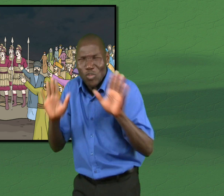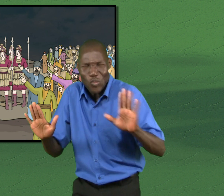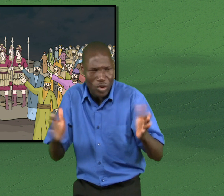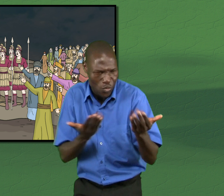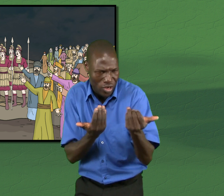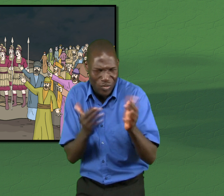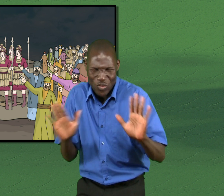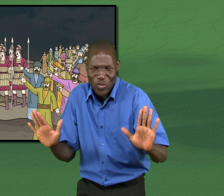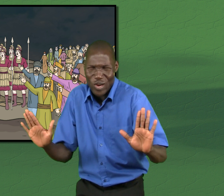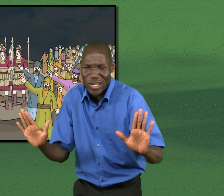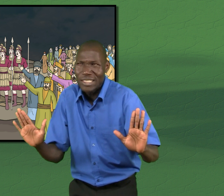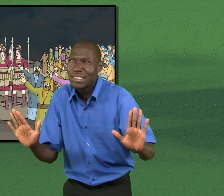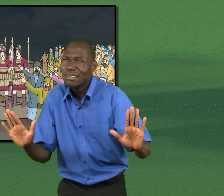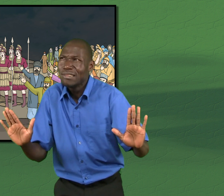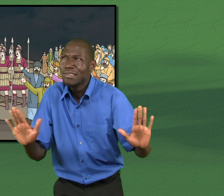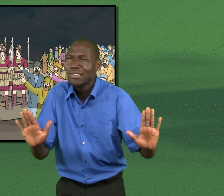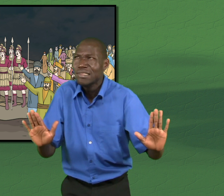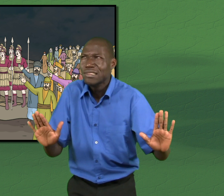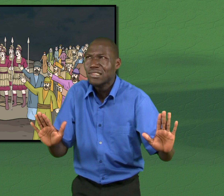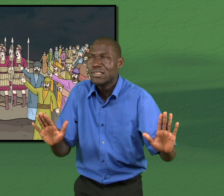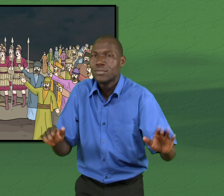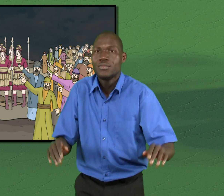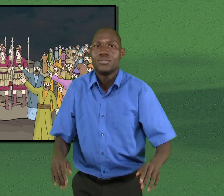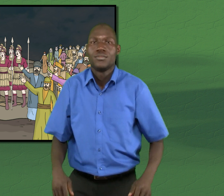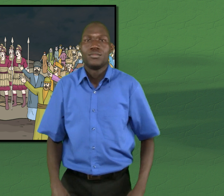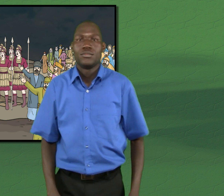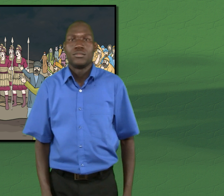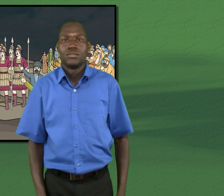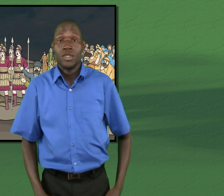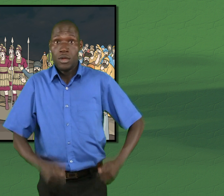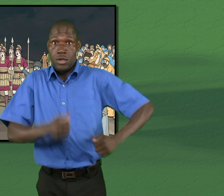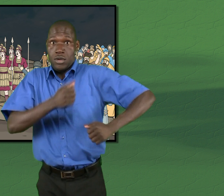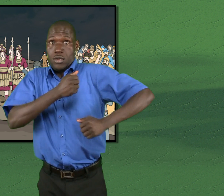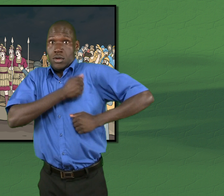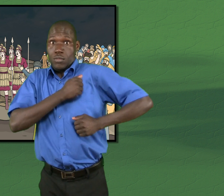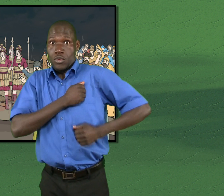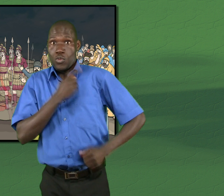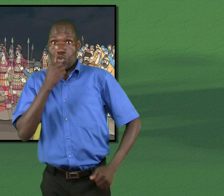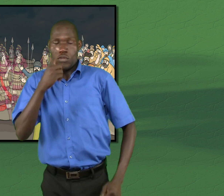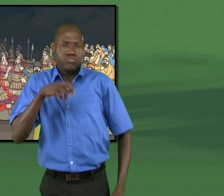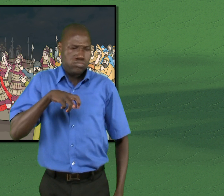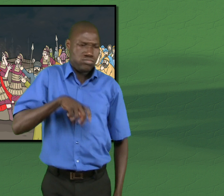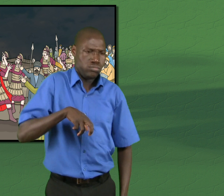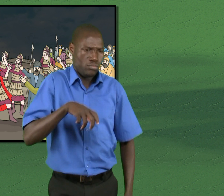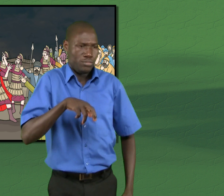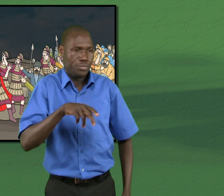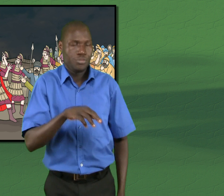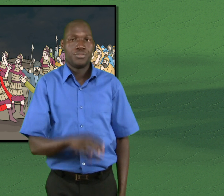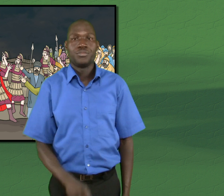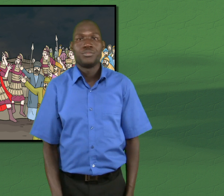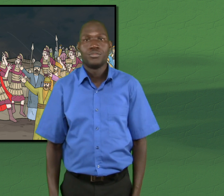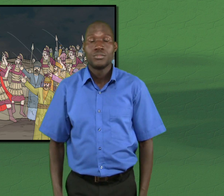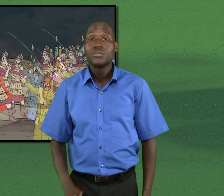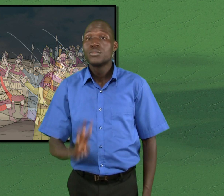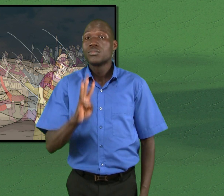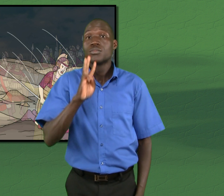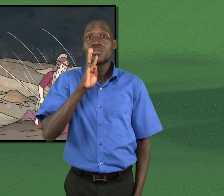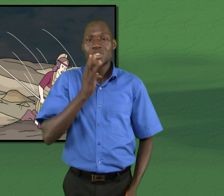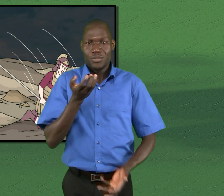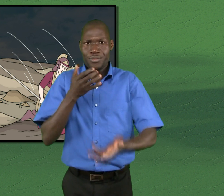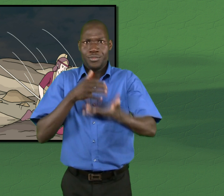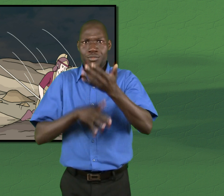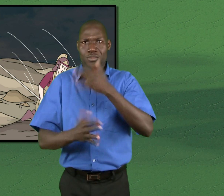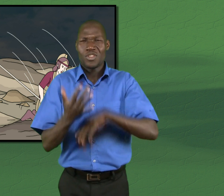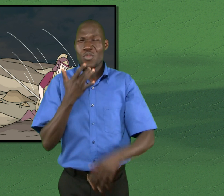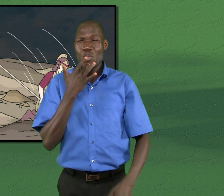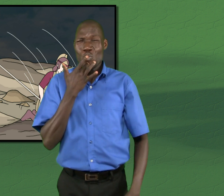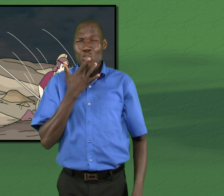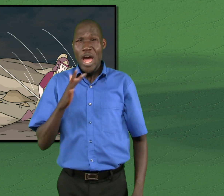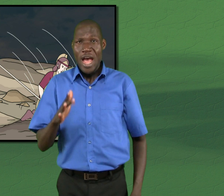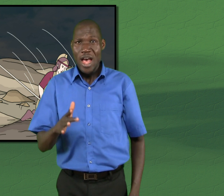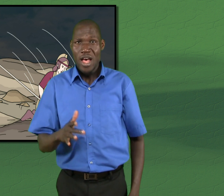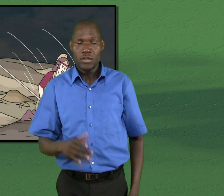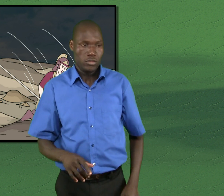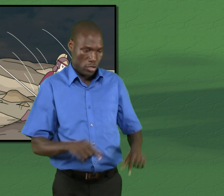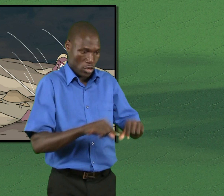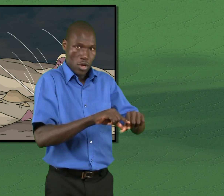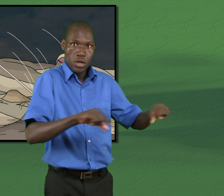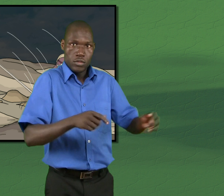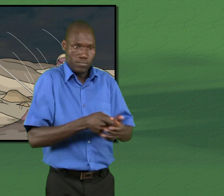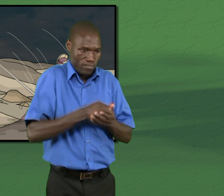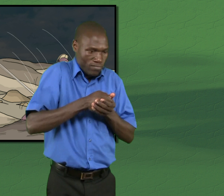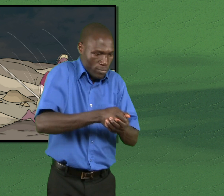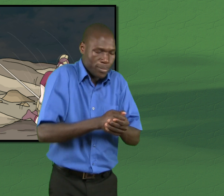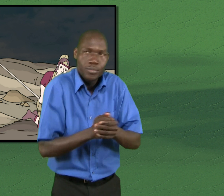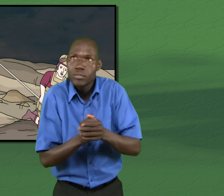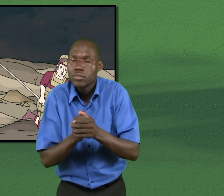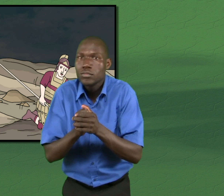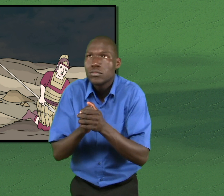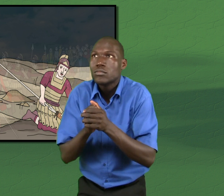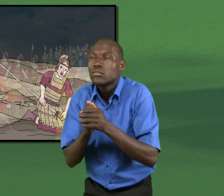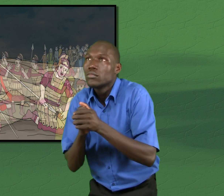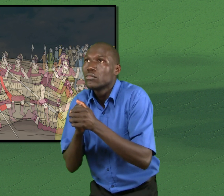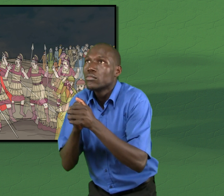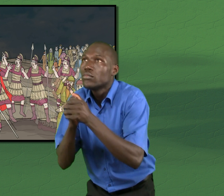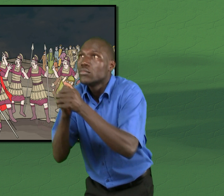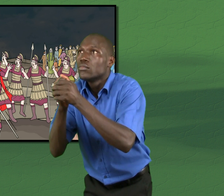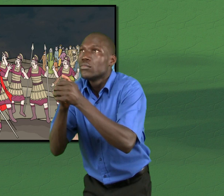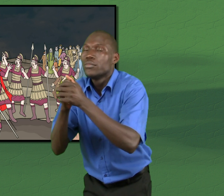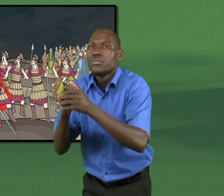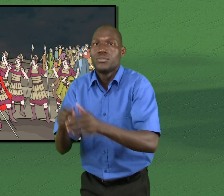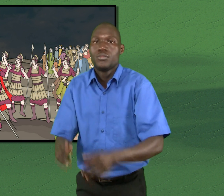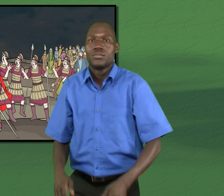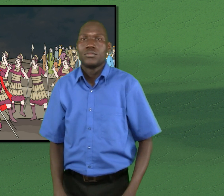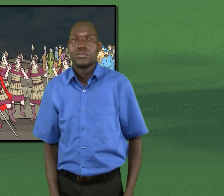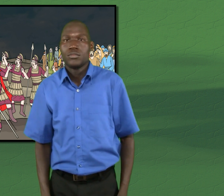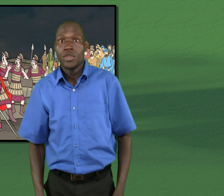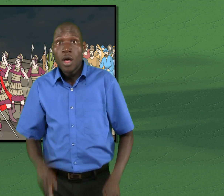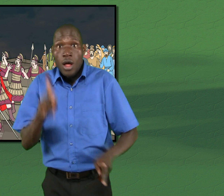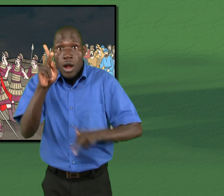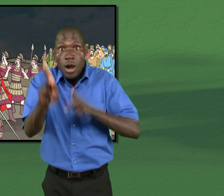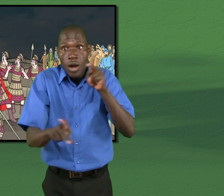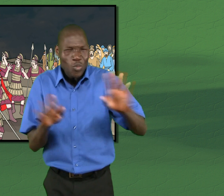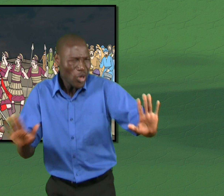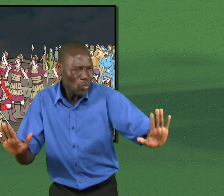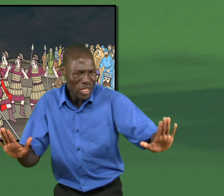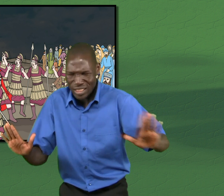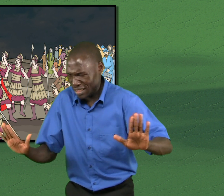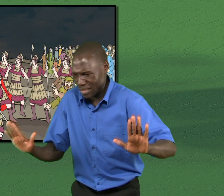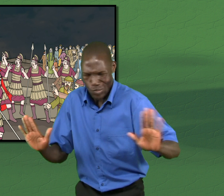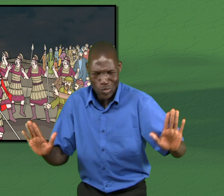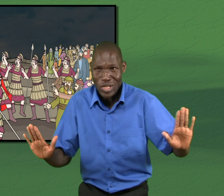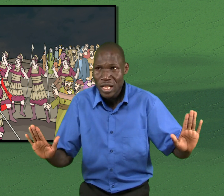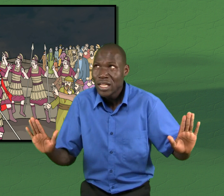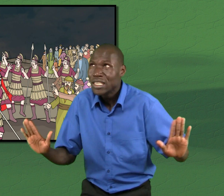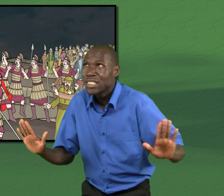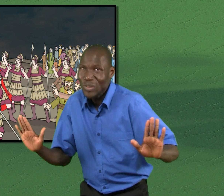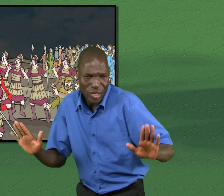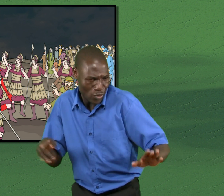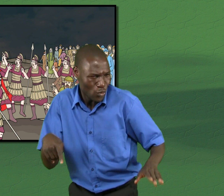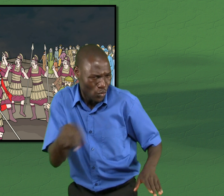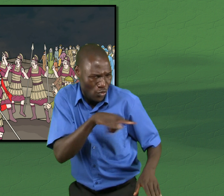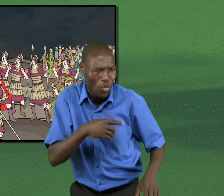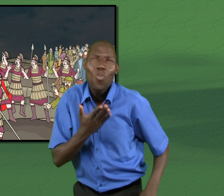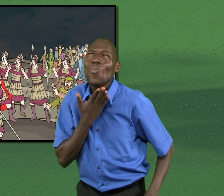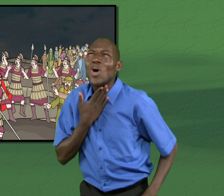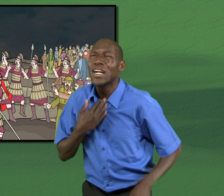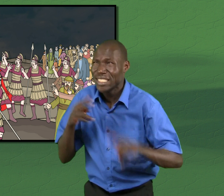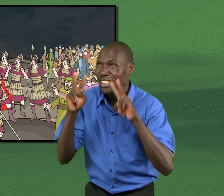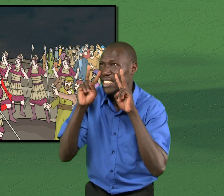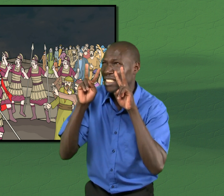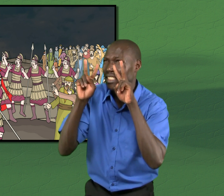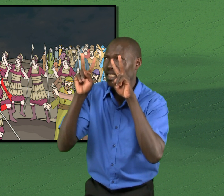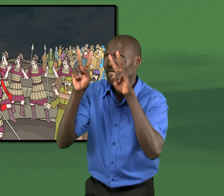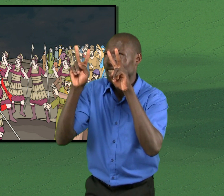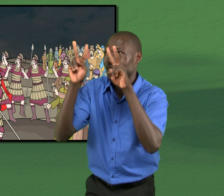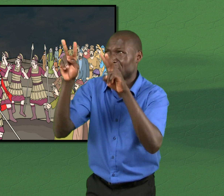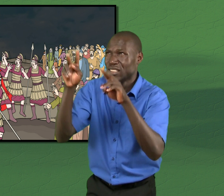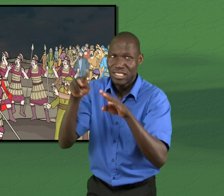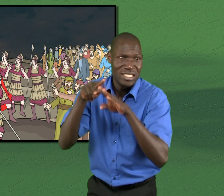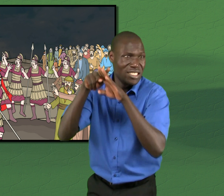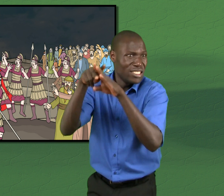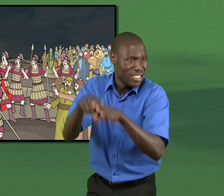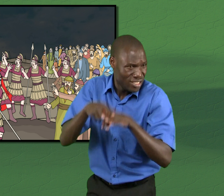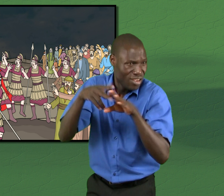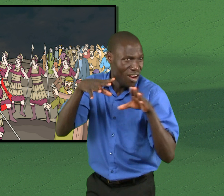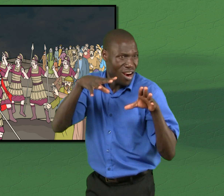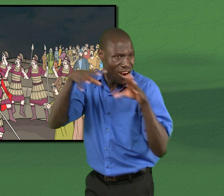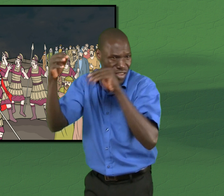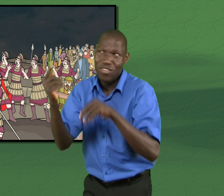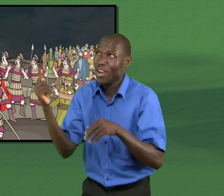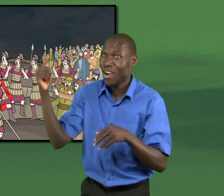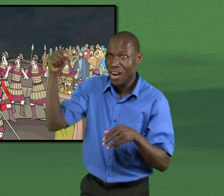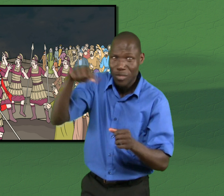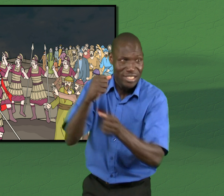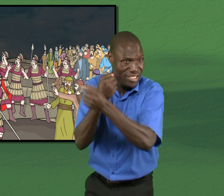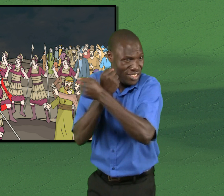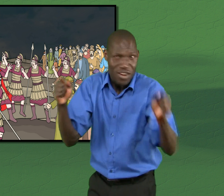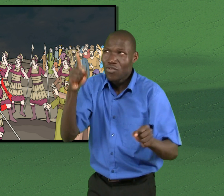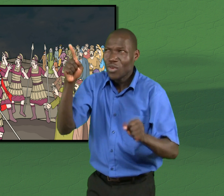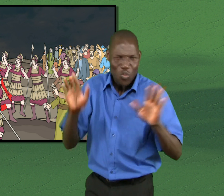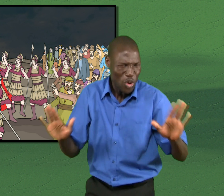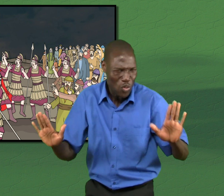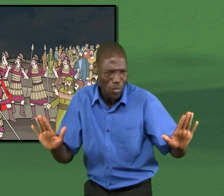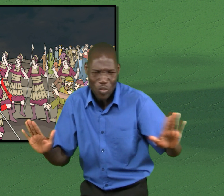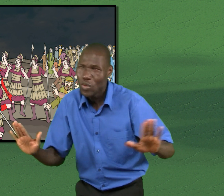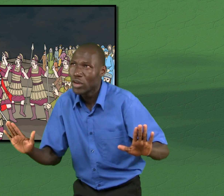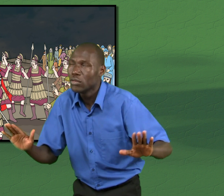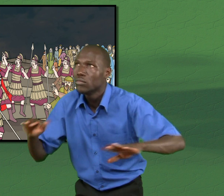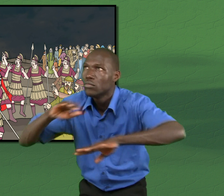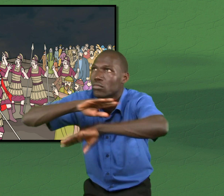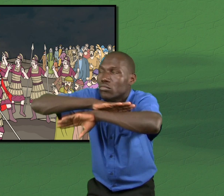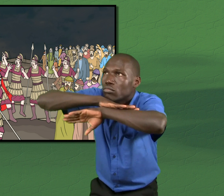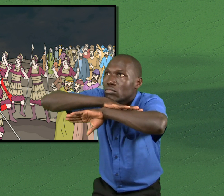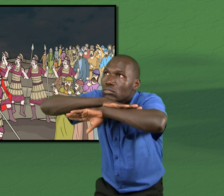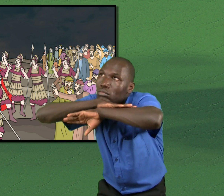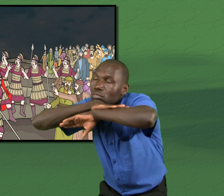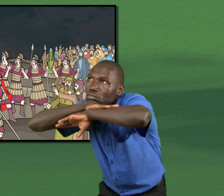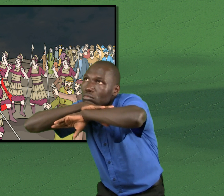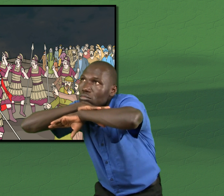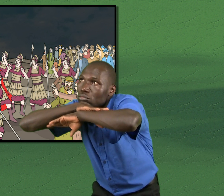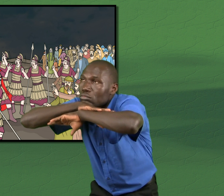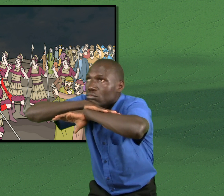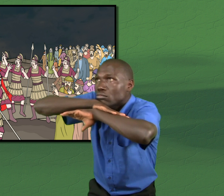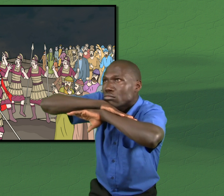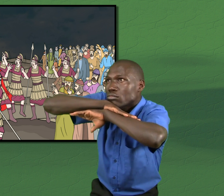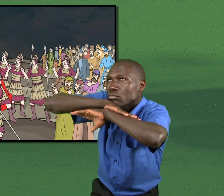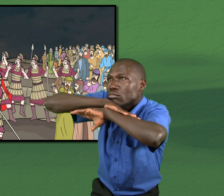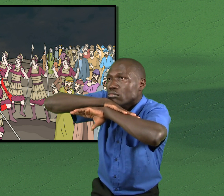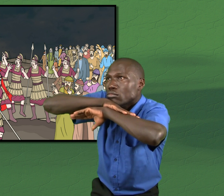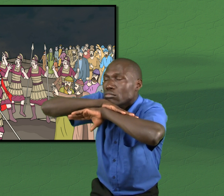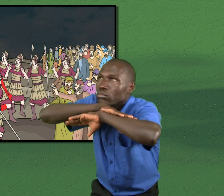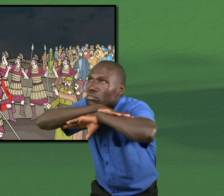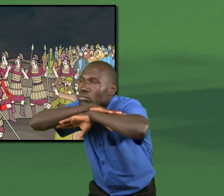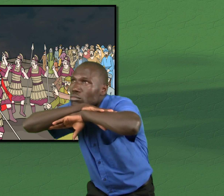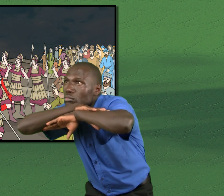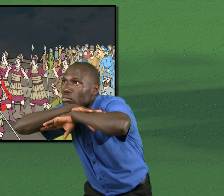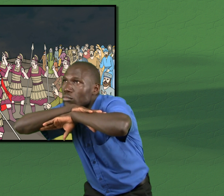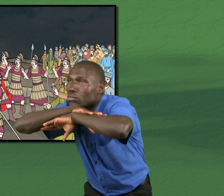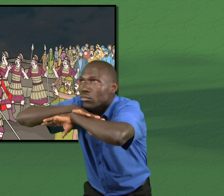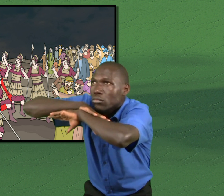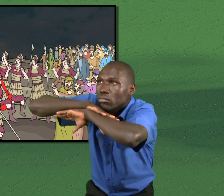One of them quickly ran and brought a sponge. He filled it with sour wine, put it on a reed, and held it up for Jesus to drink.